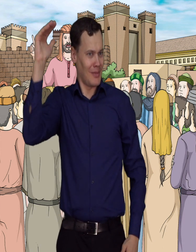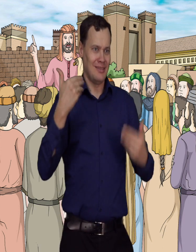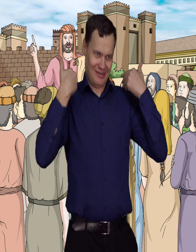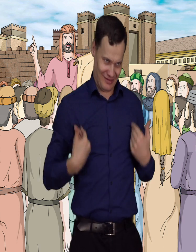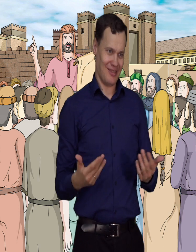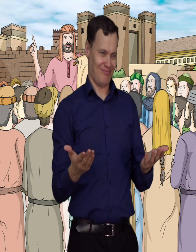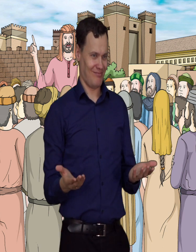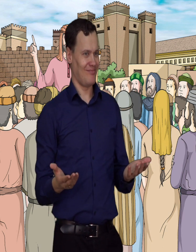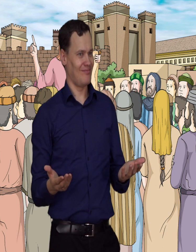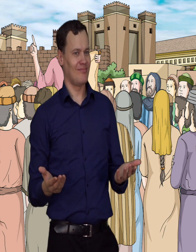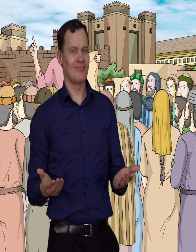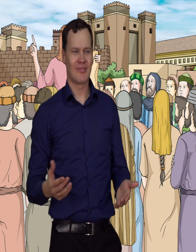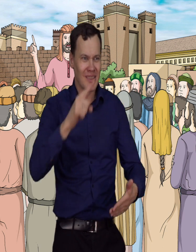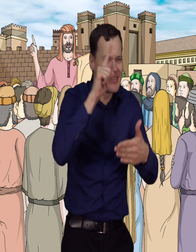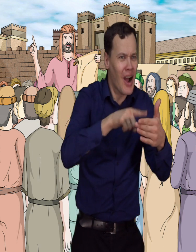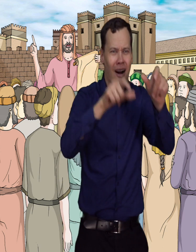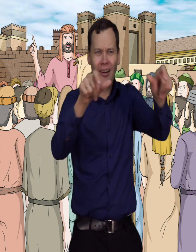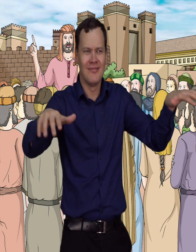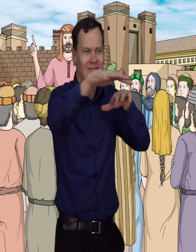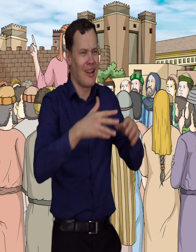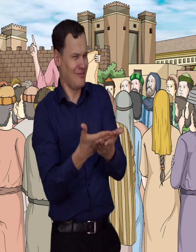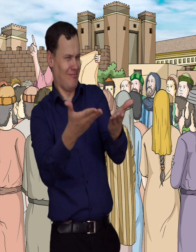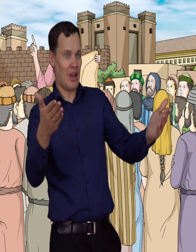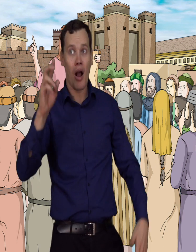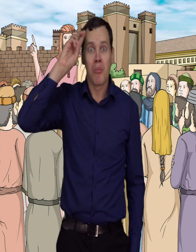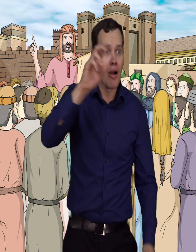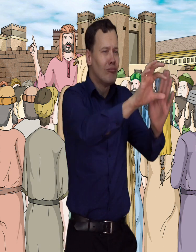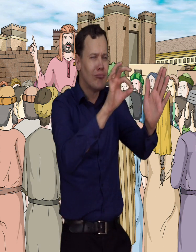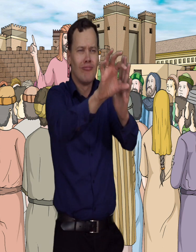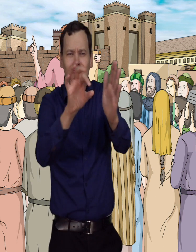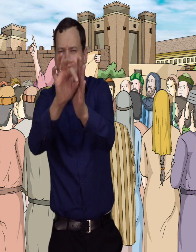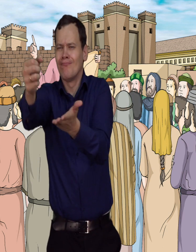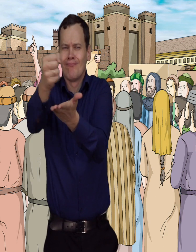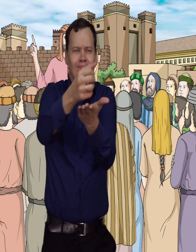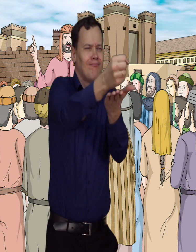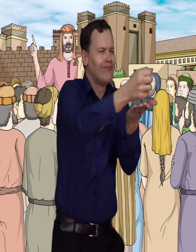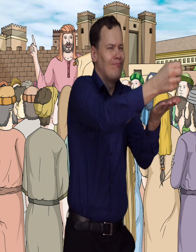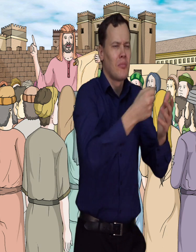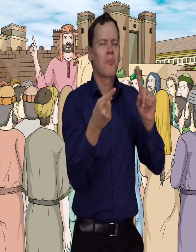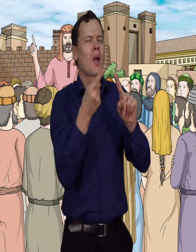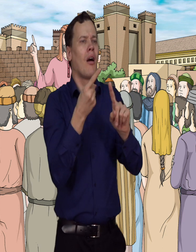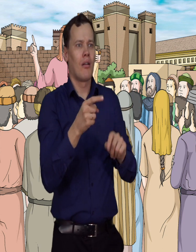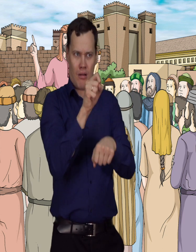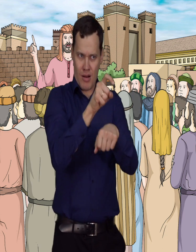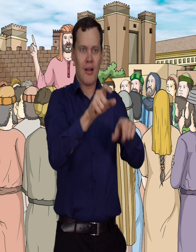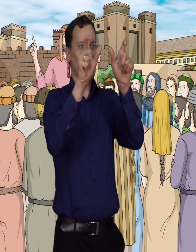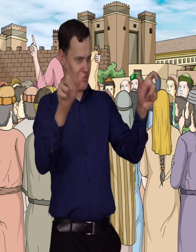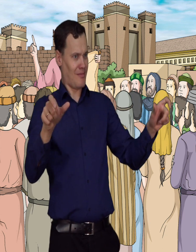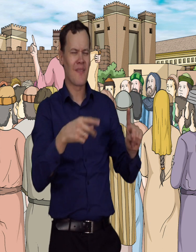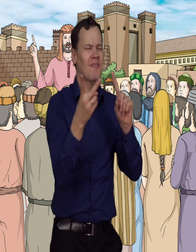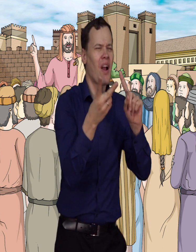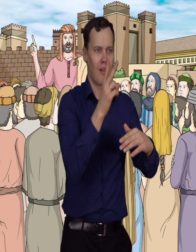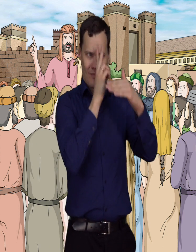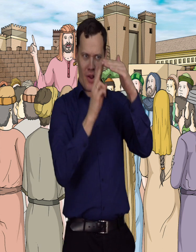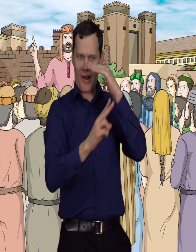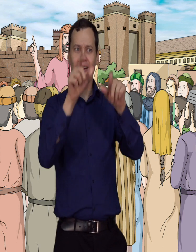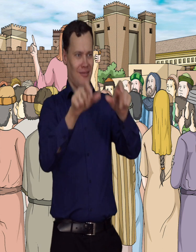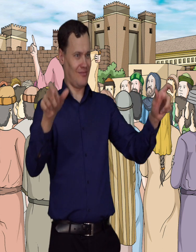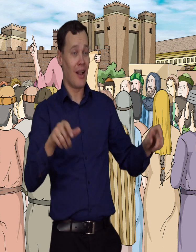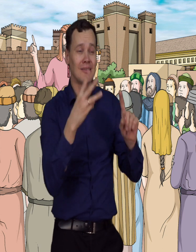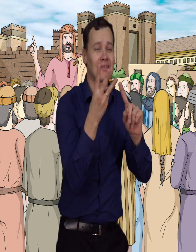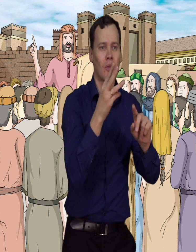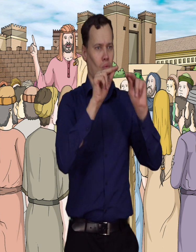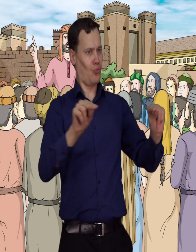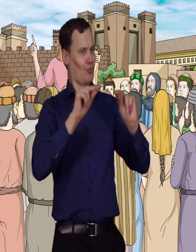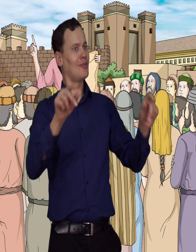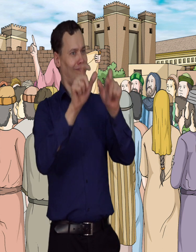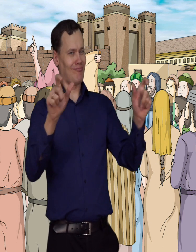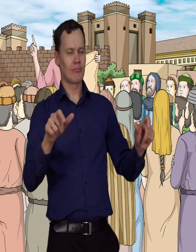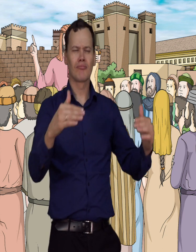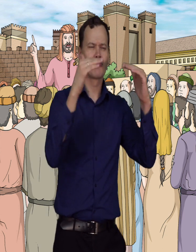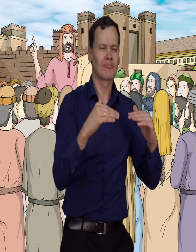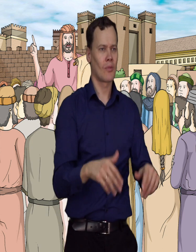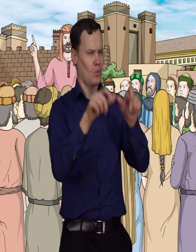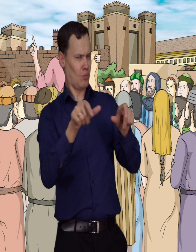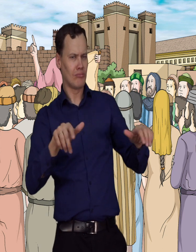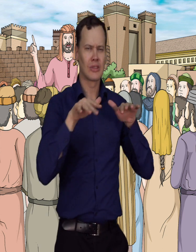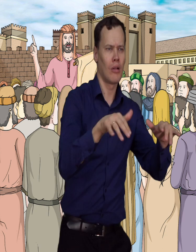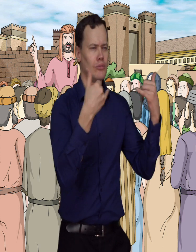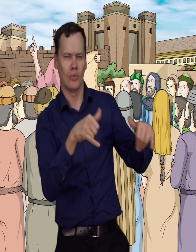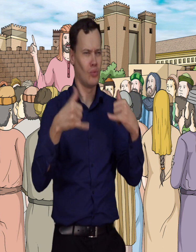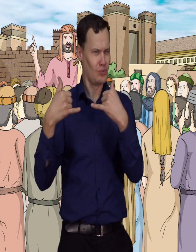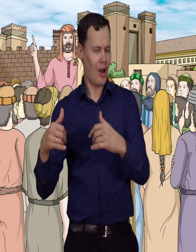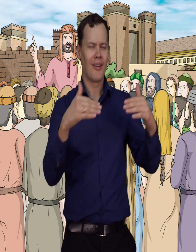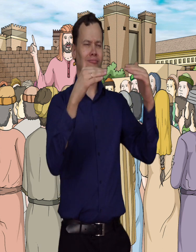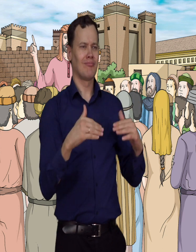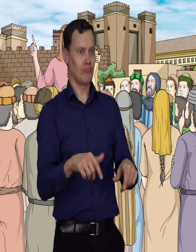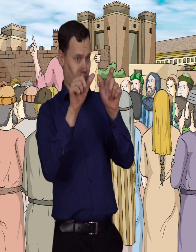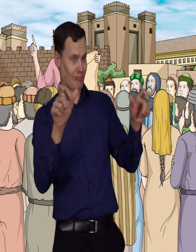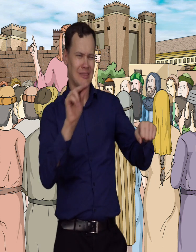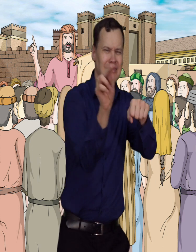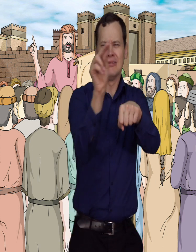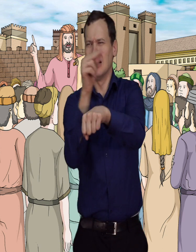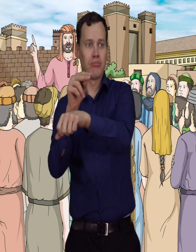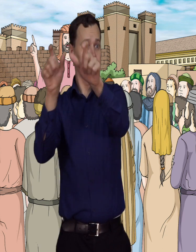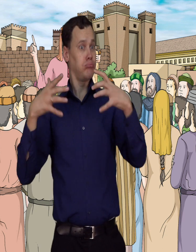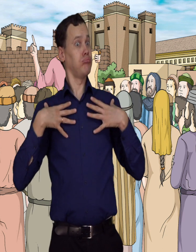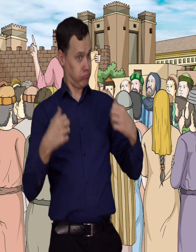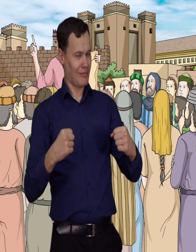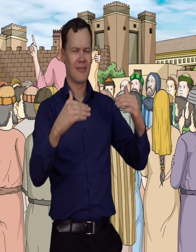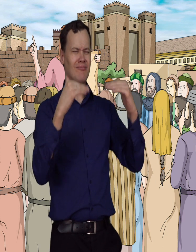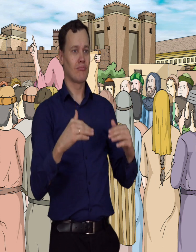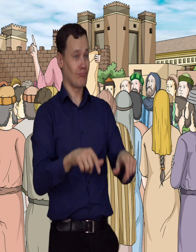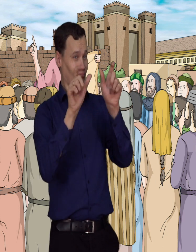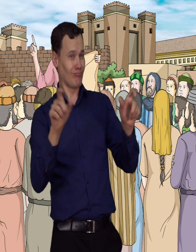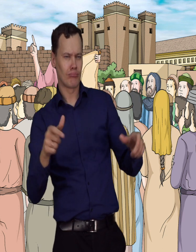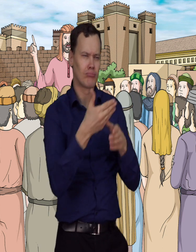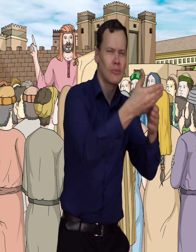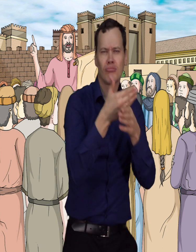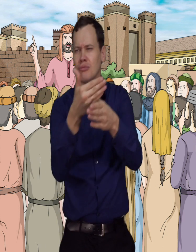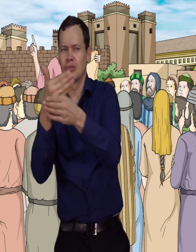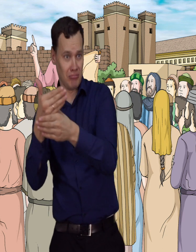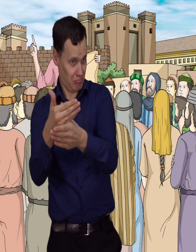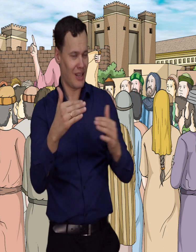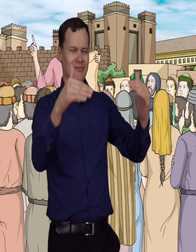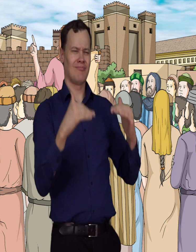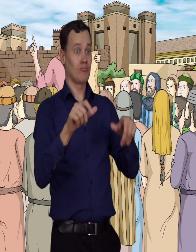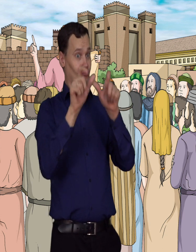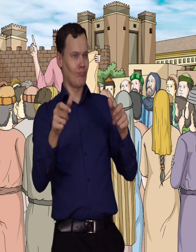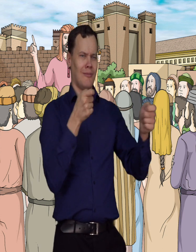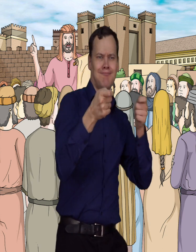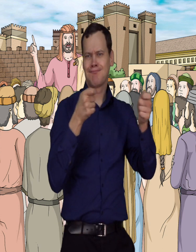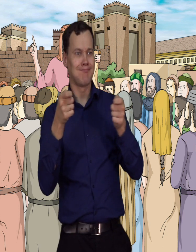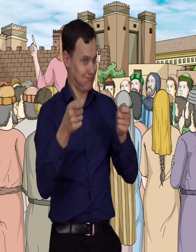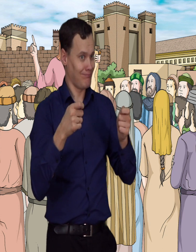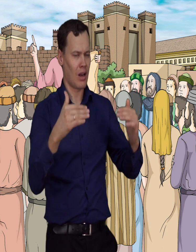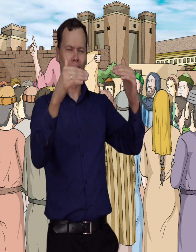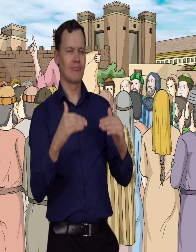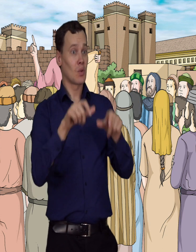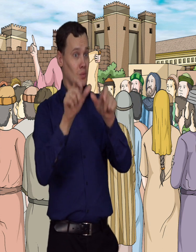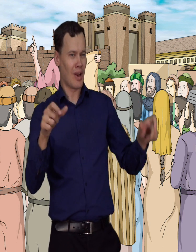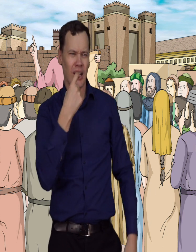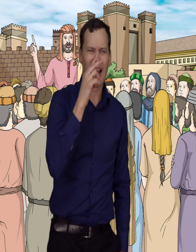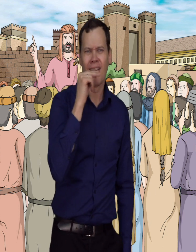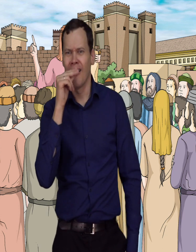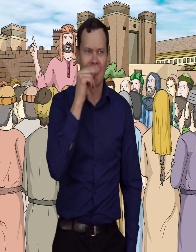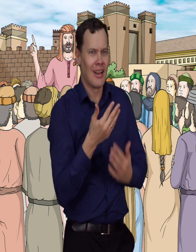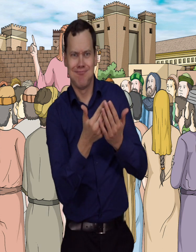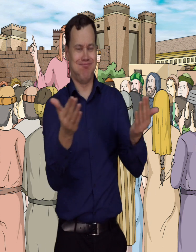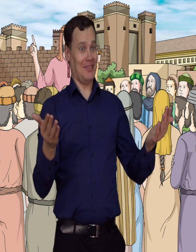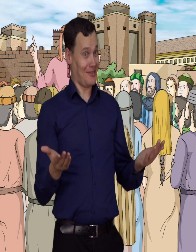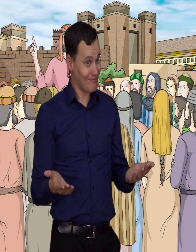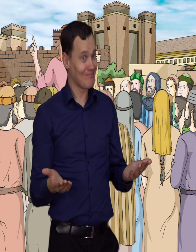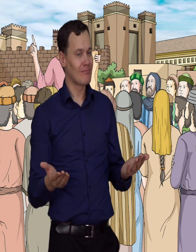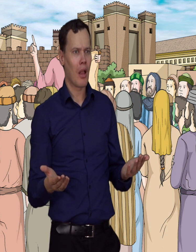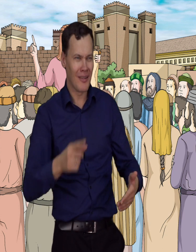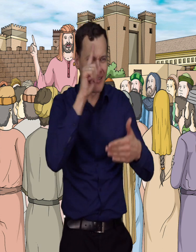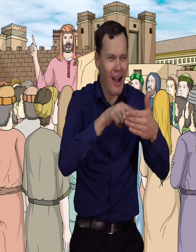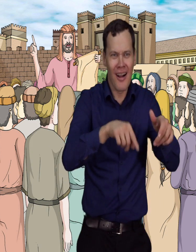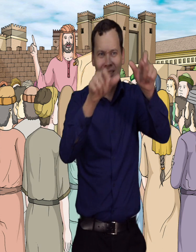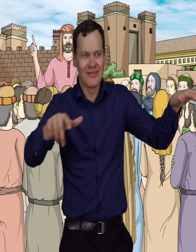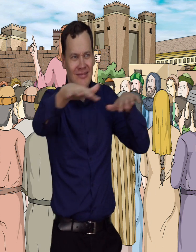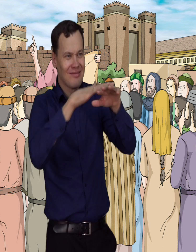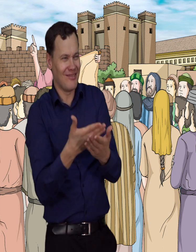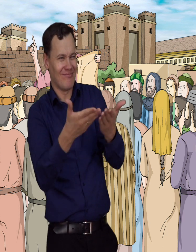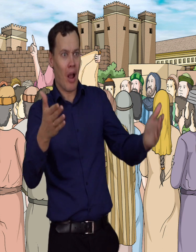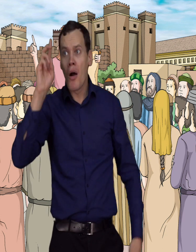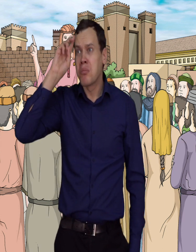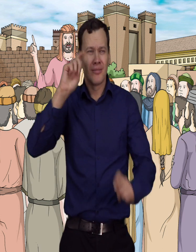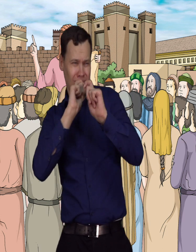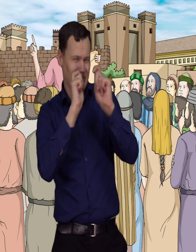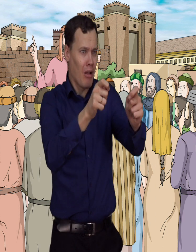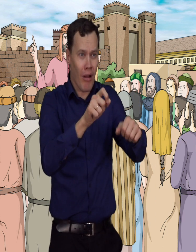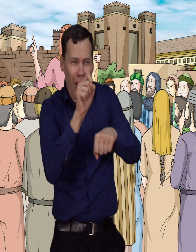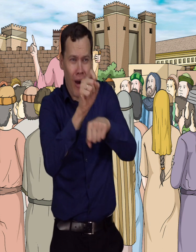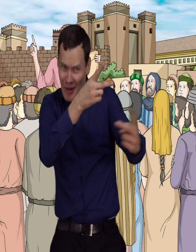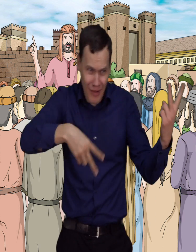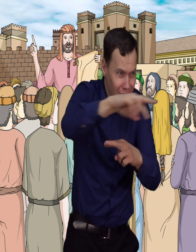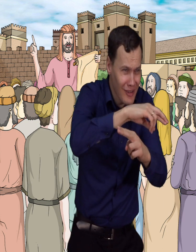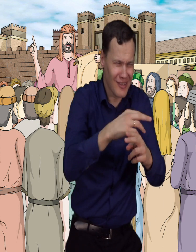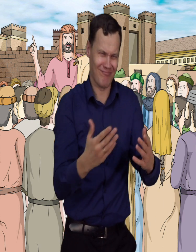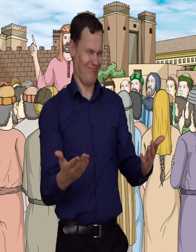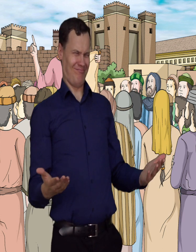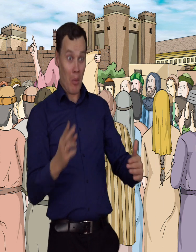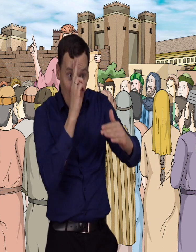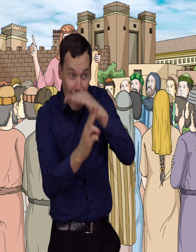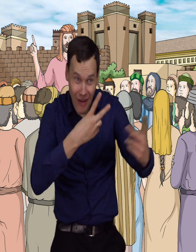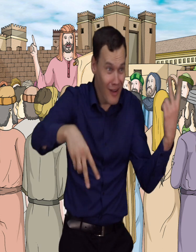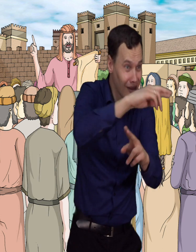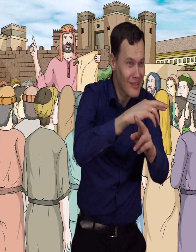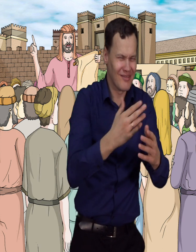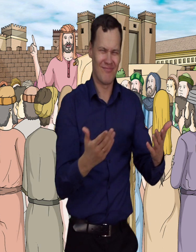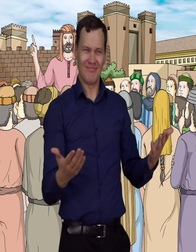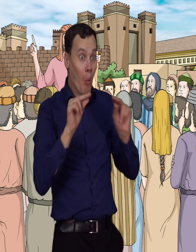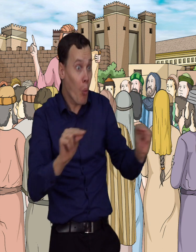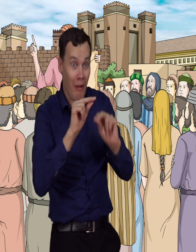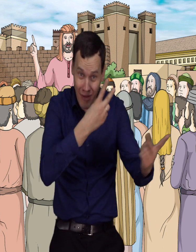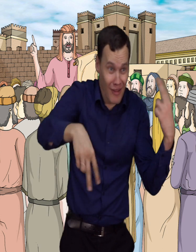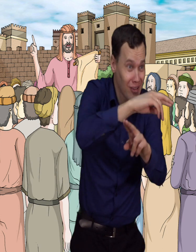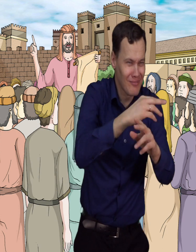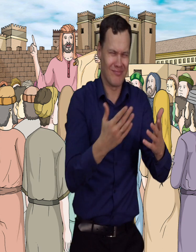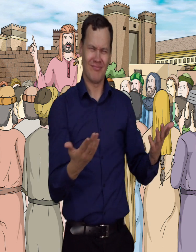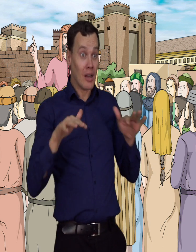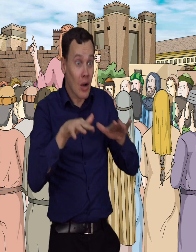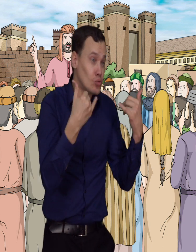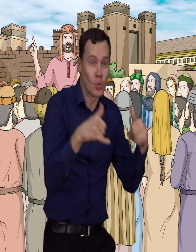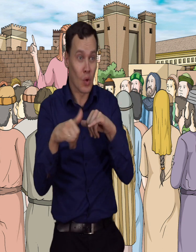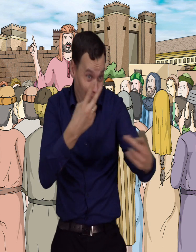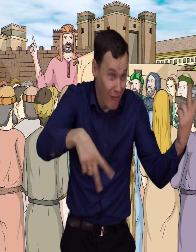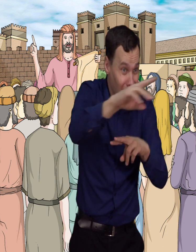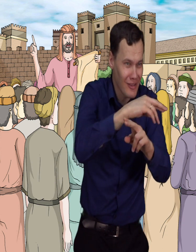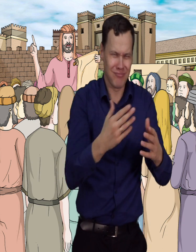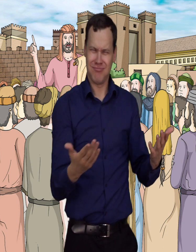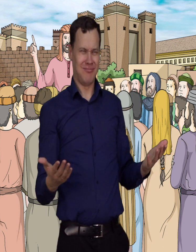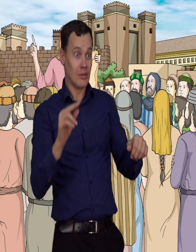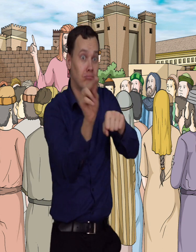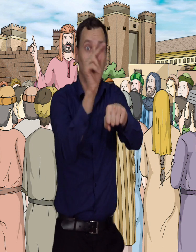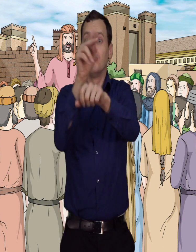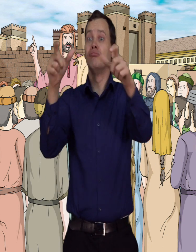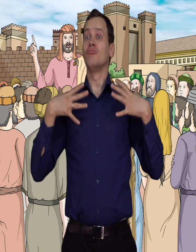And in the church God has appointed first of all apostles, second prophets, third teachers, then workers of miracles, and those with gifts of healing, helping, administration, and various tongues.